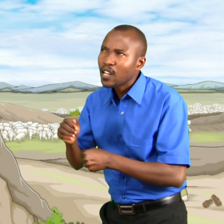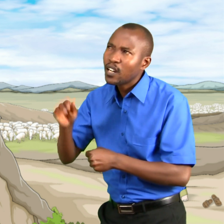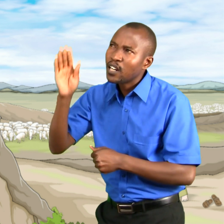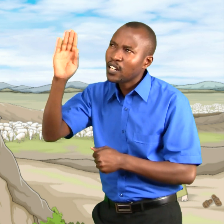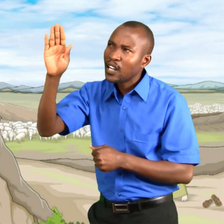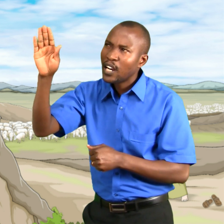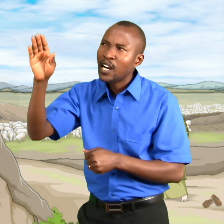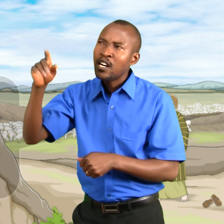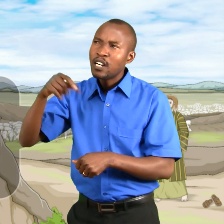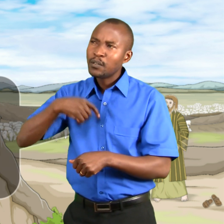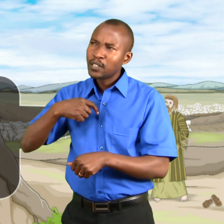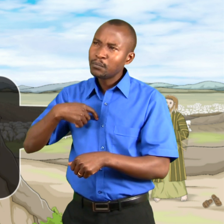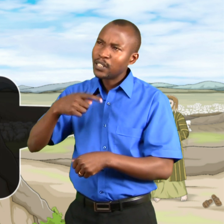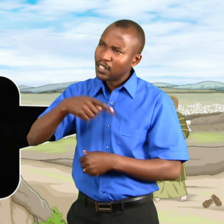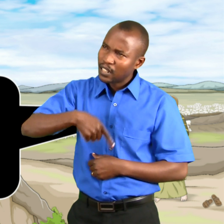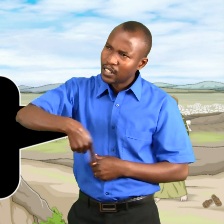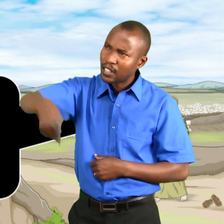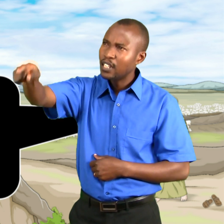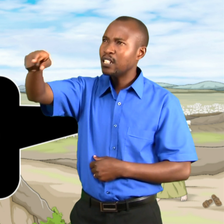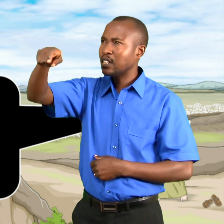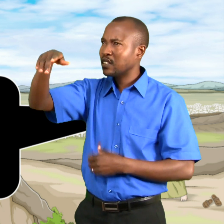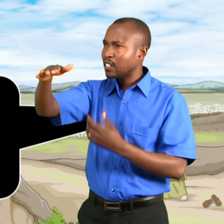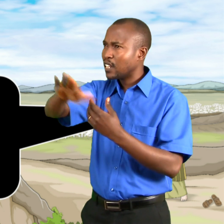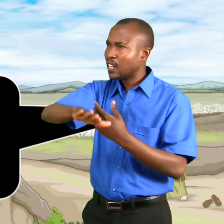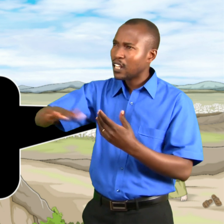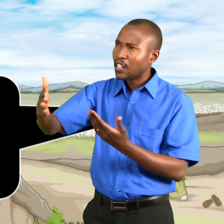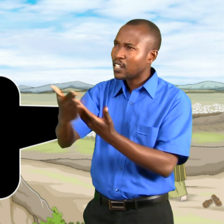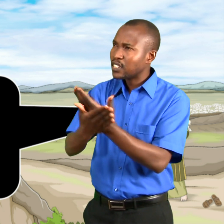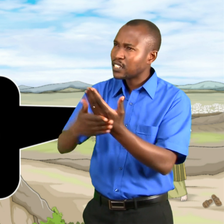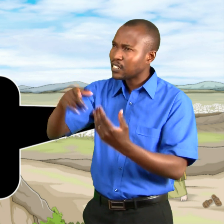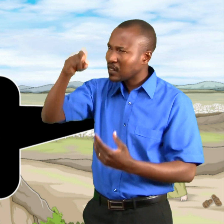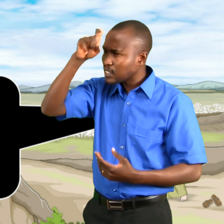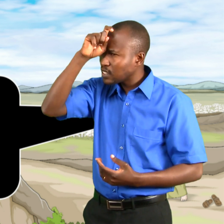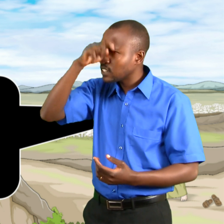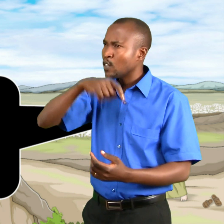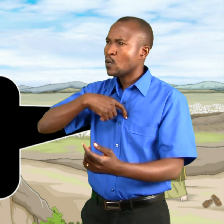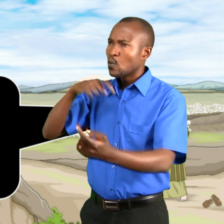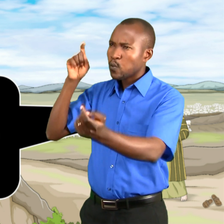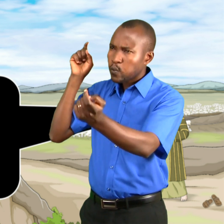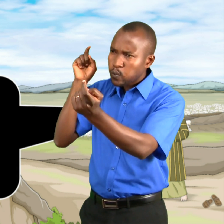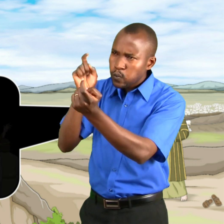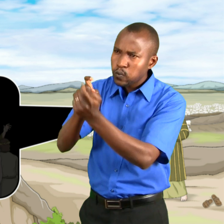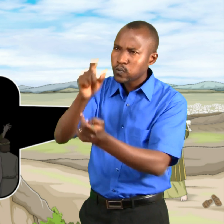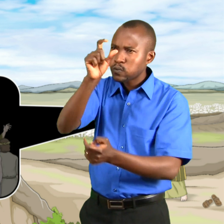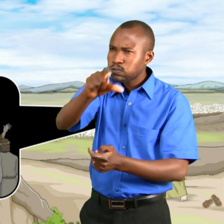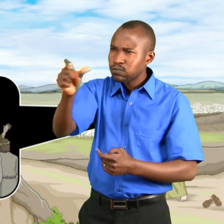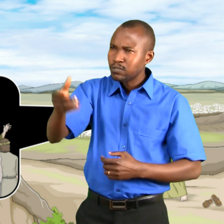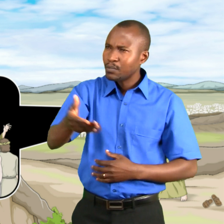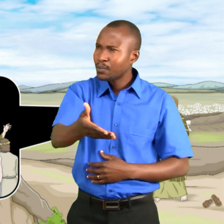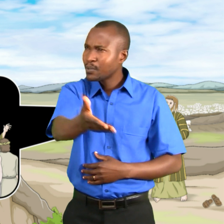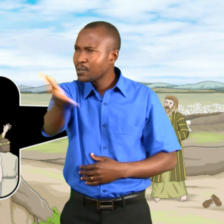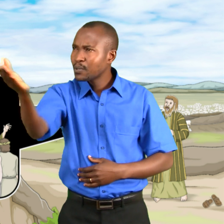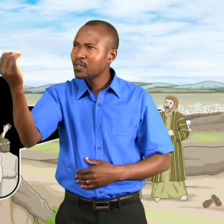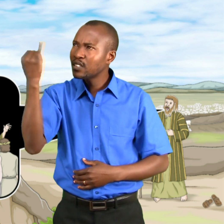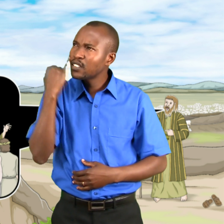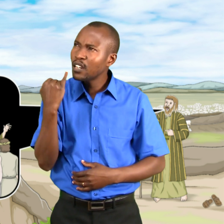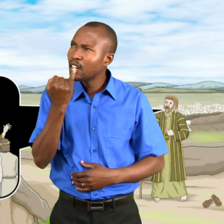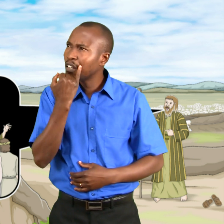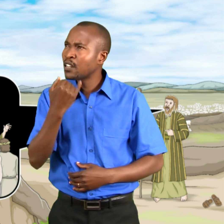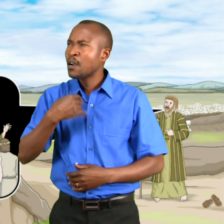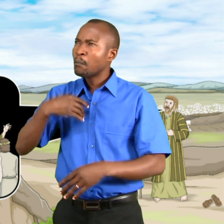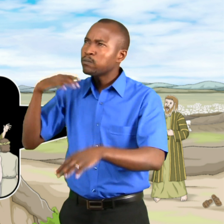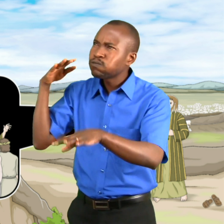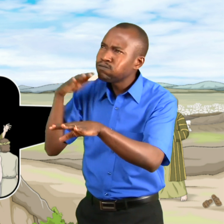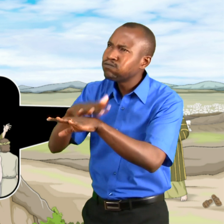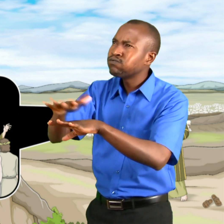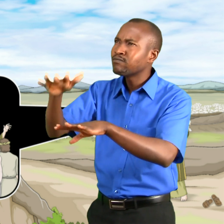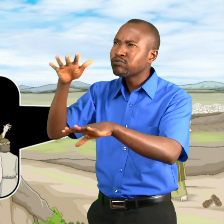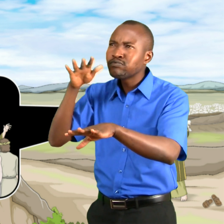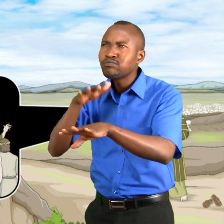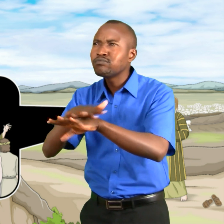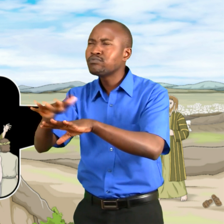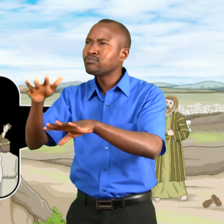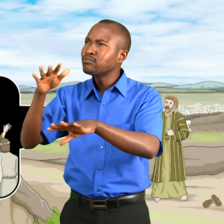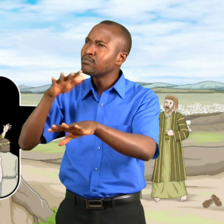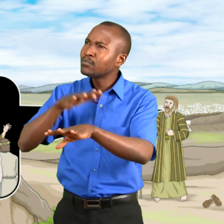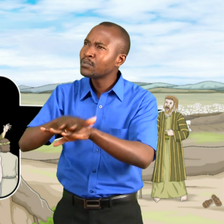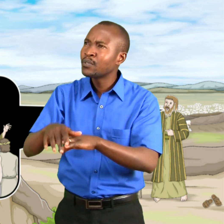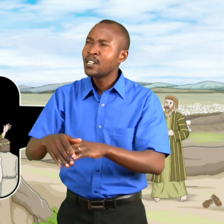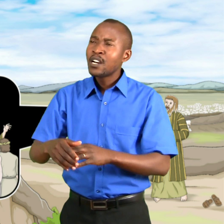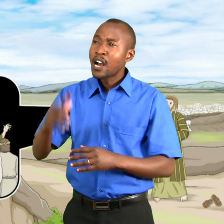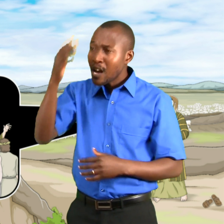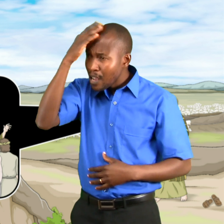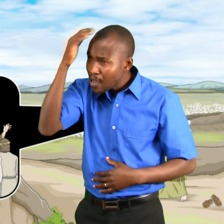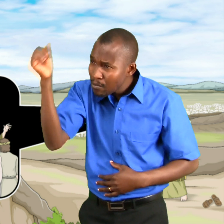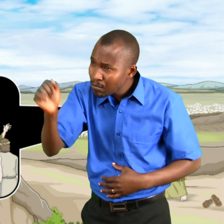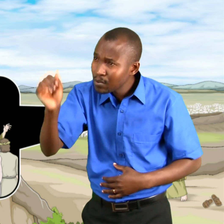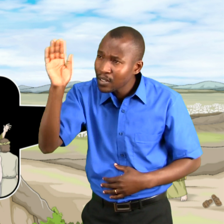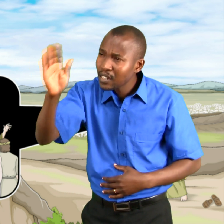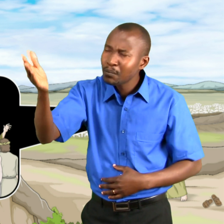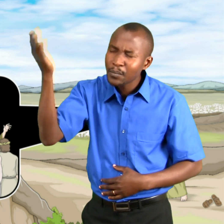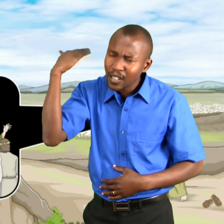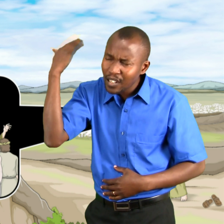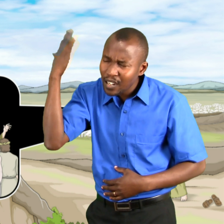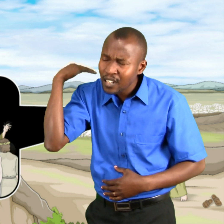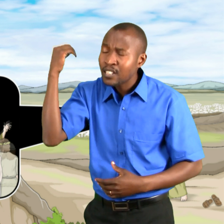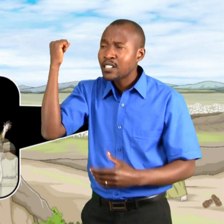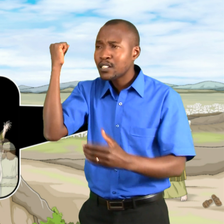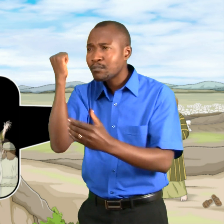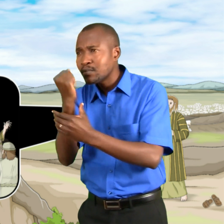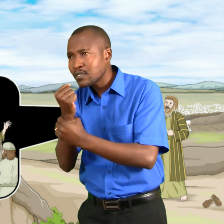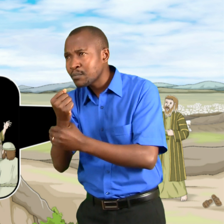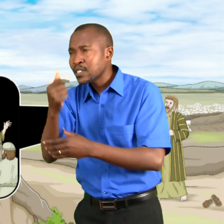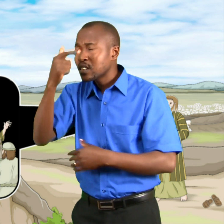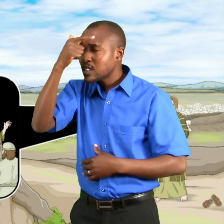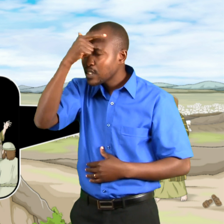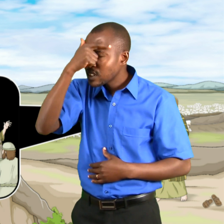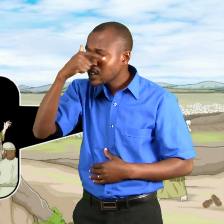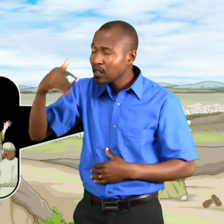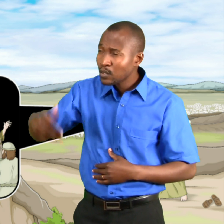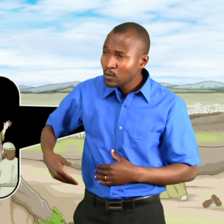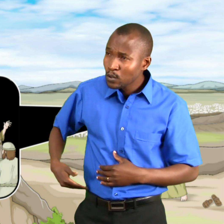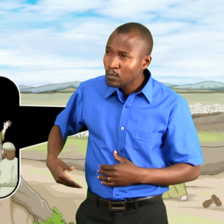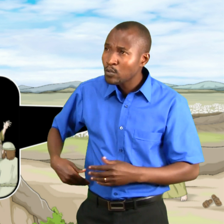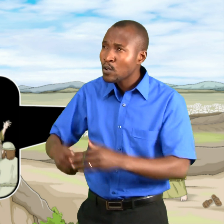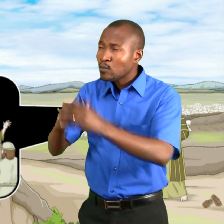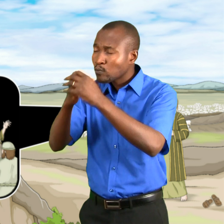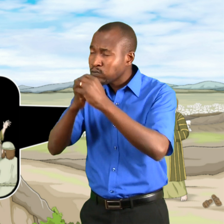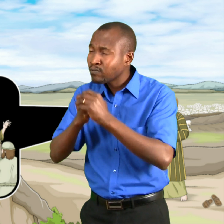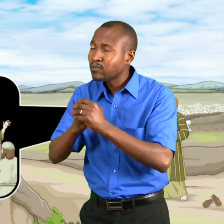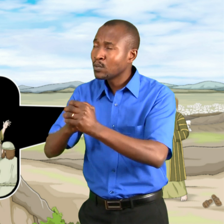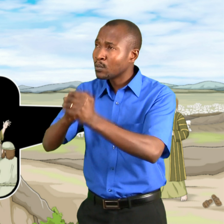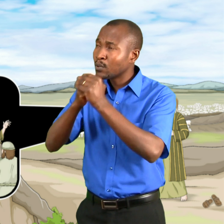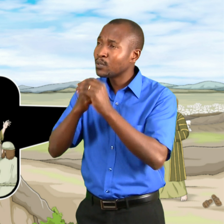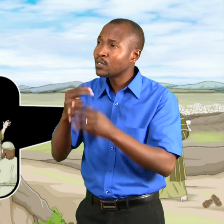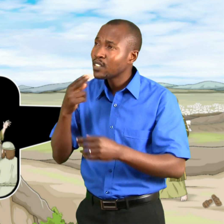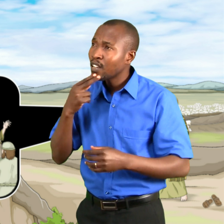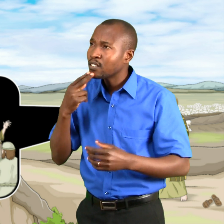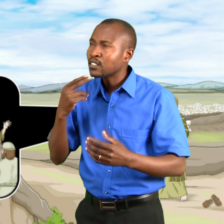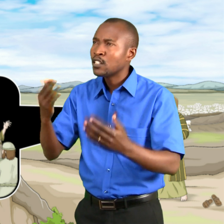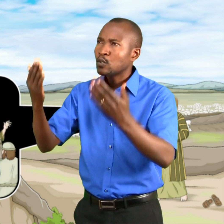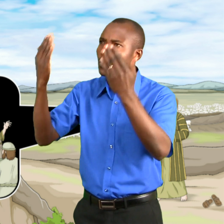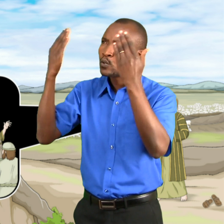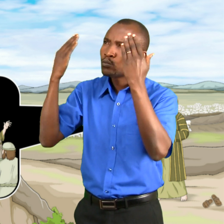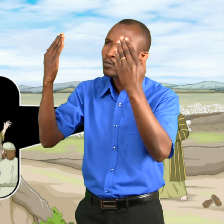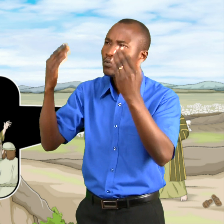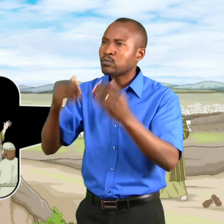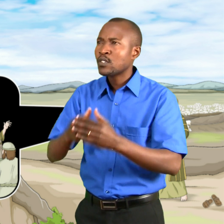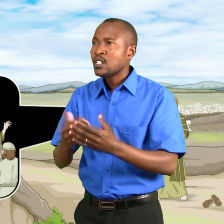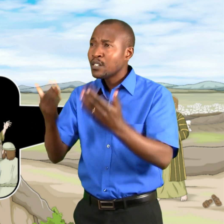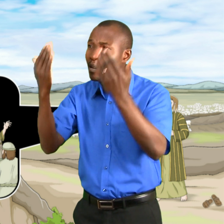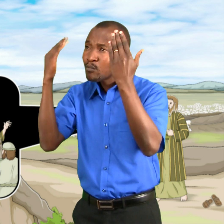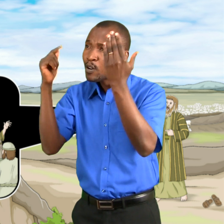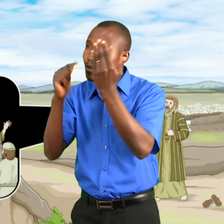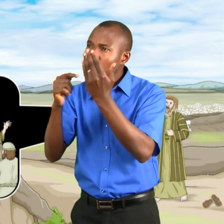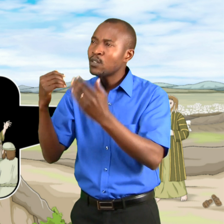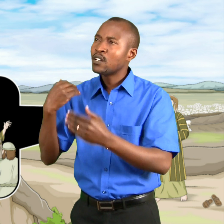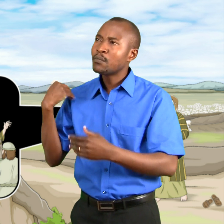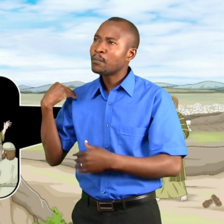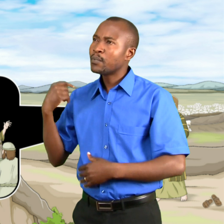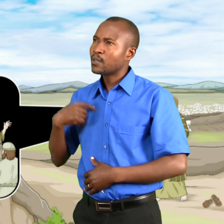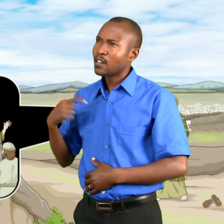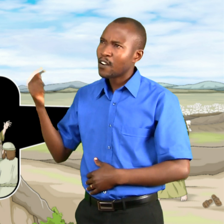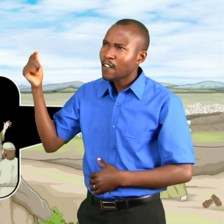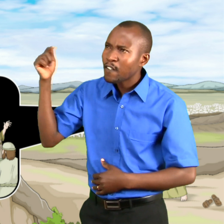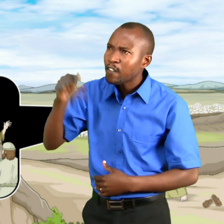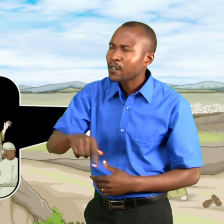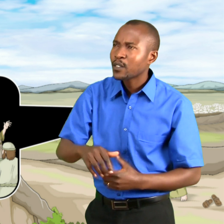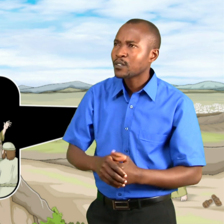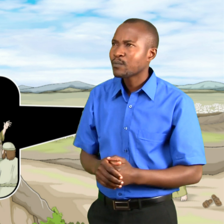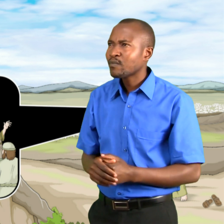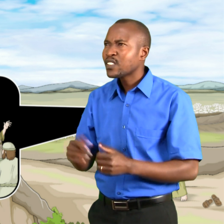Then Moses answered, “What if they do not believe me or listen to my voice?